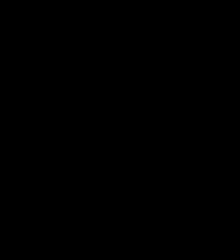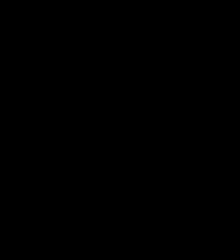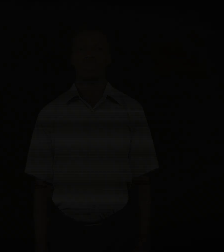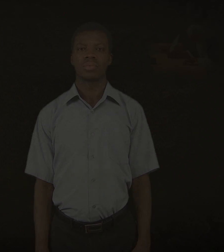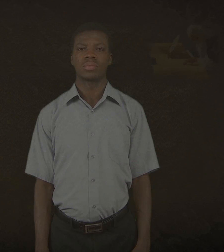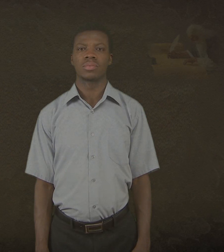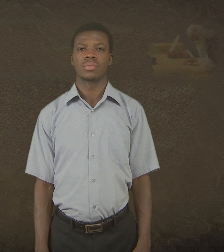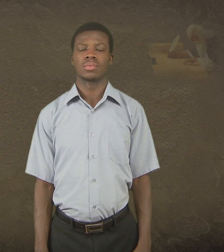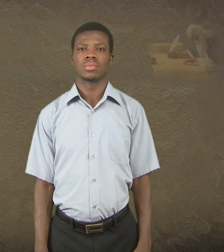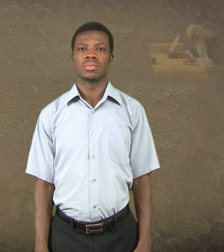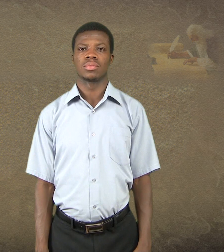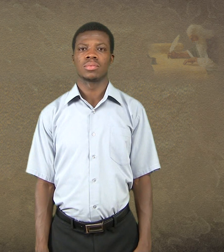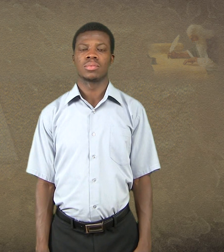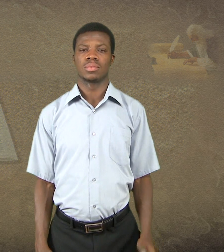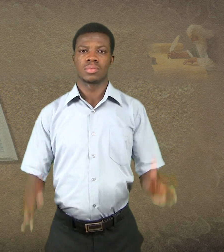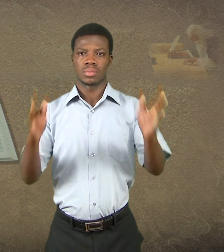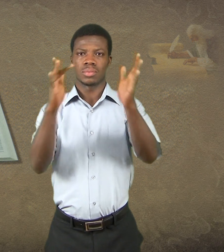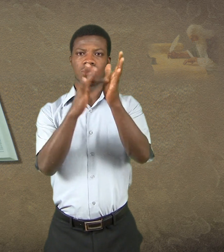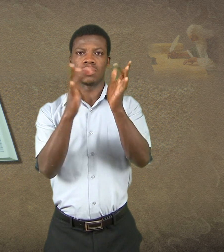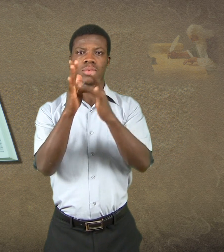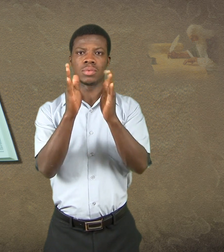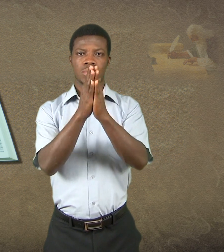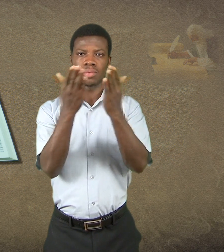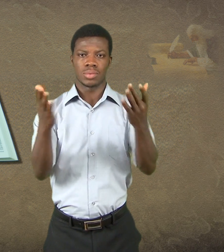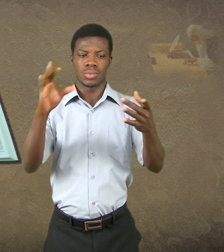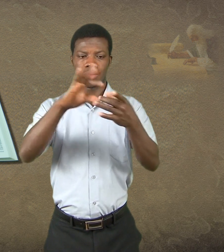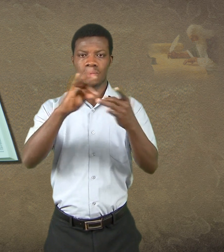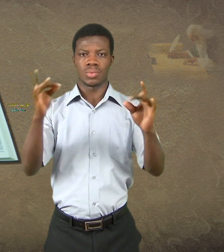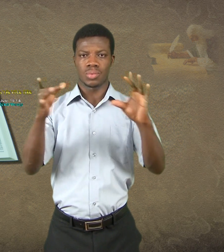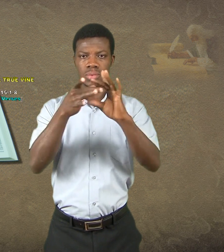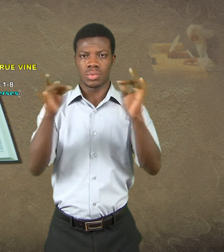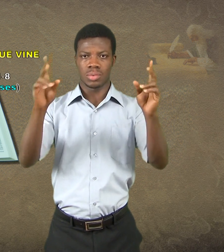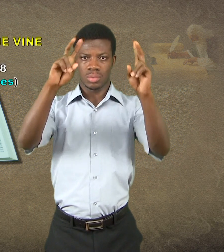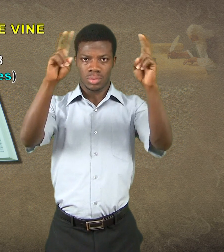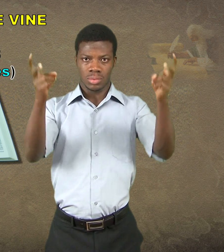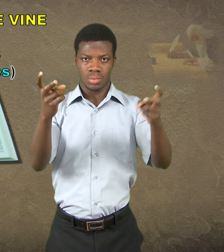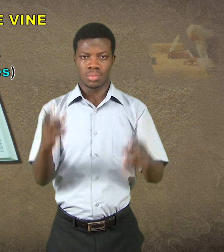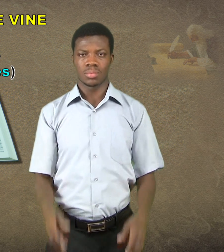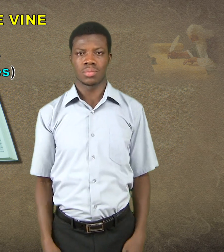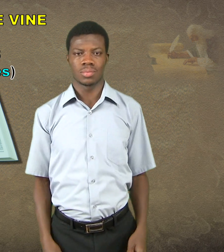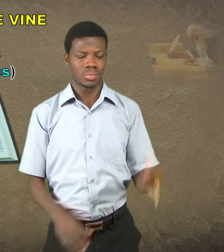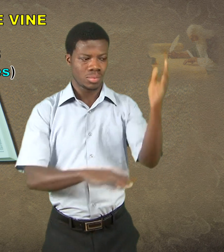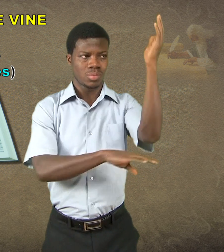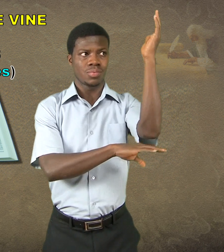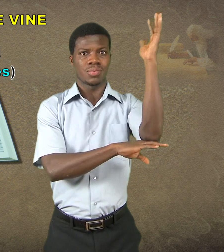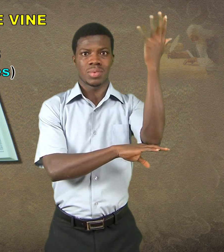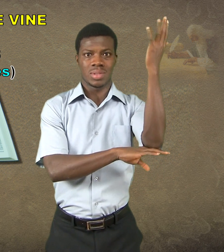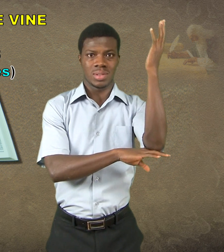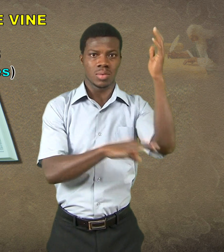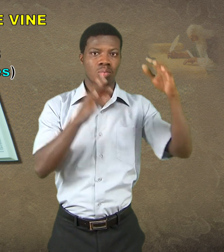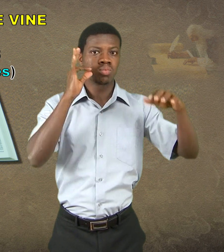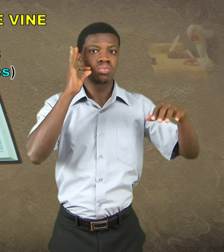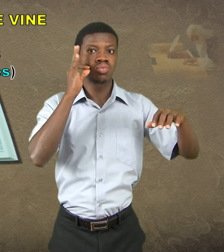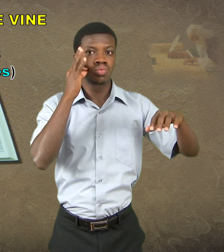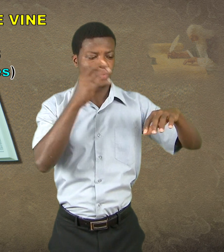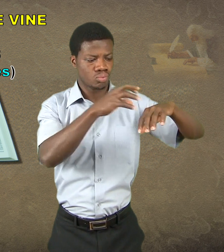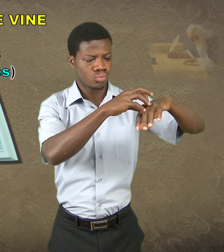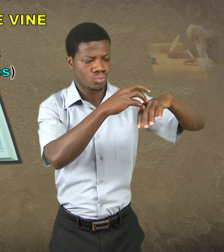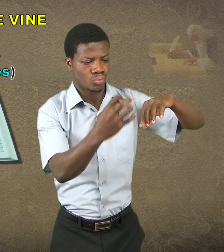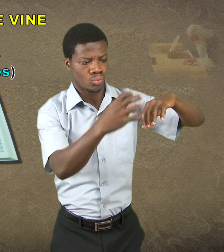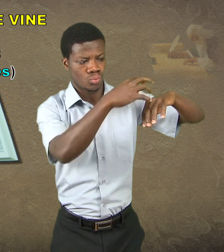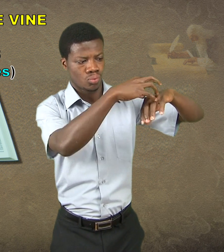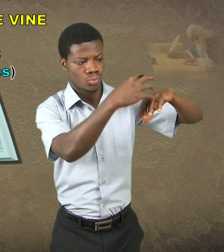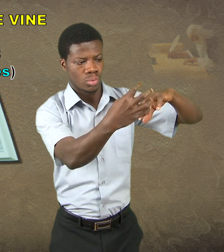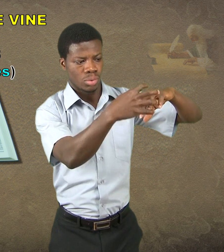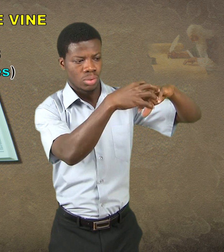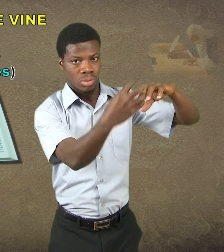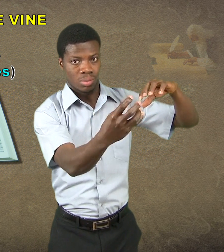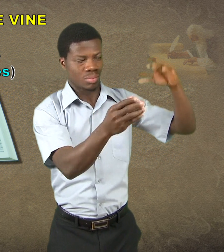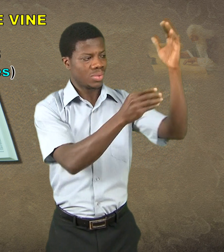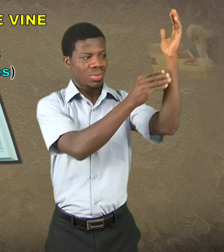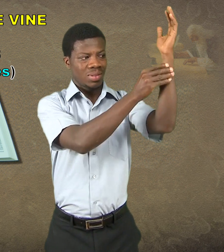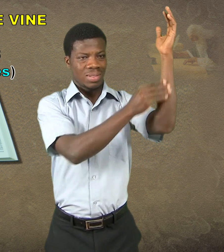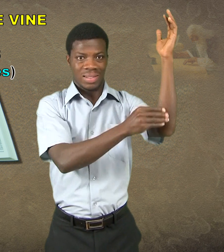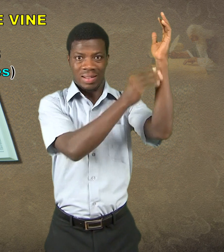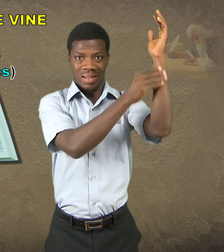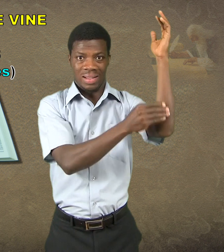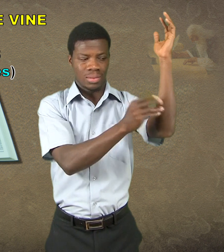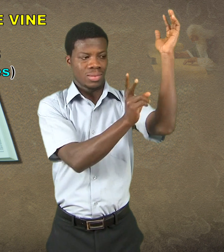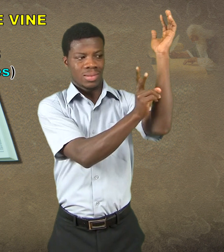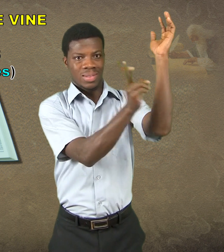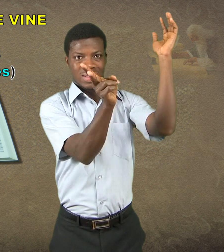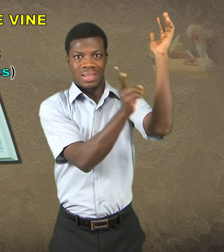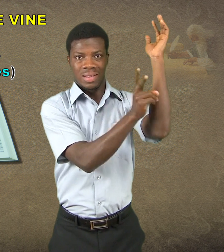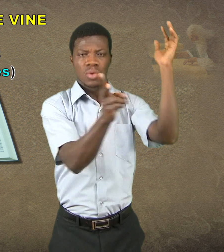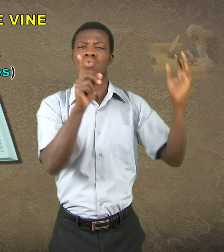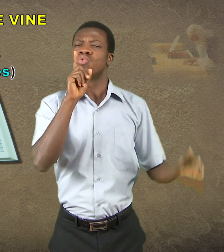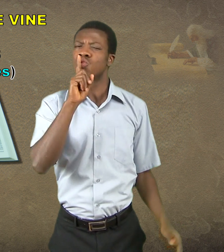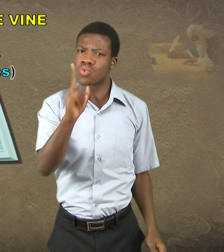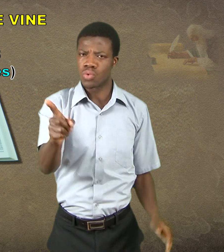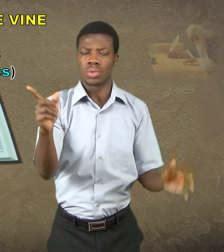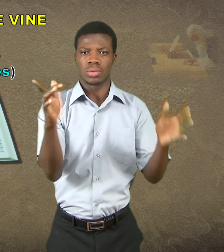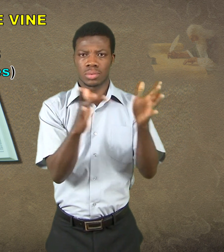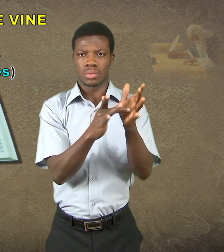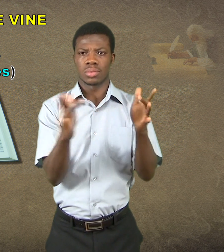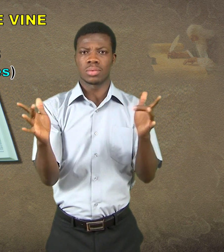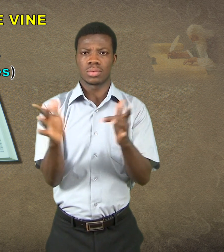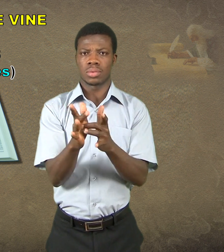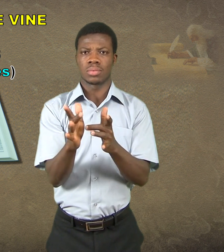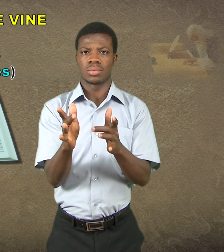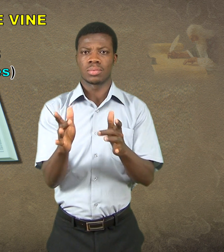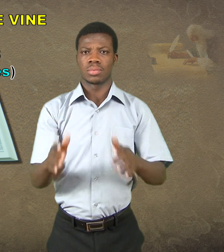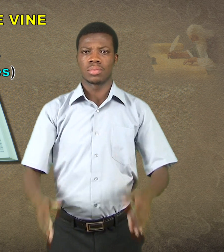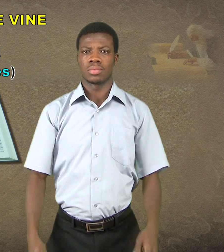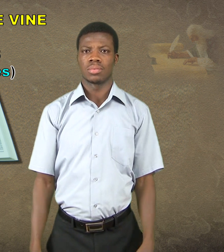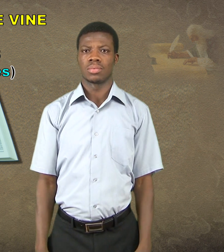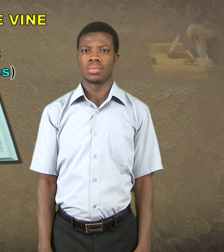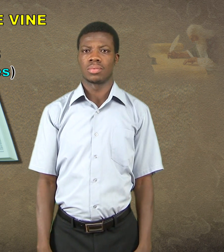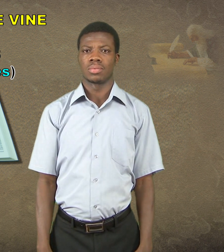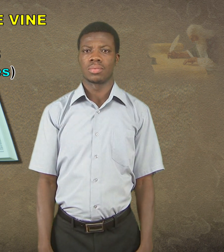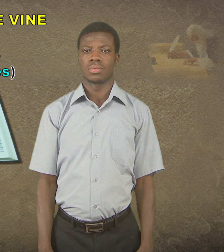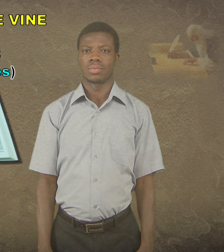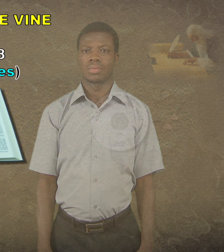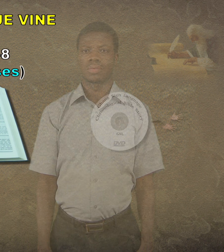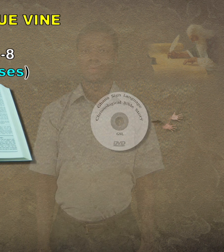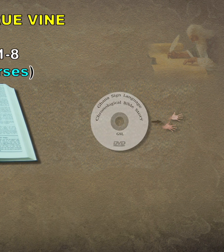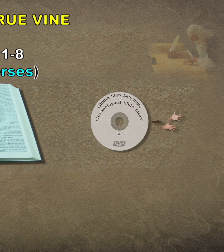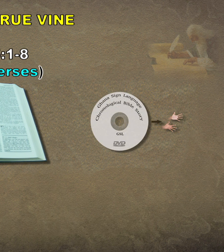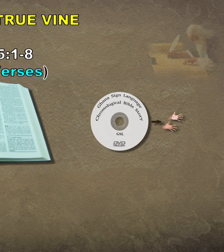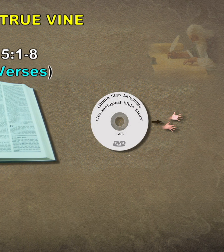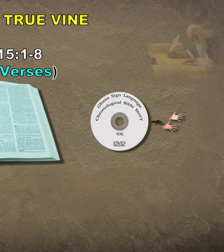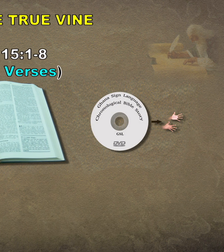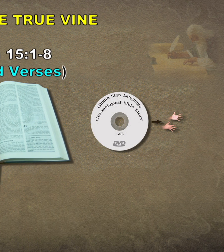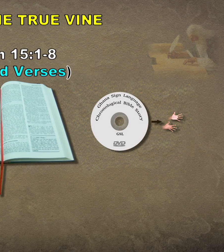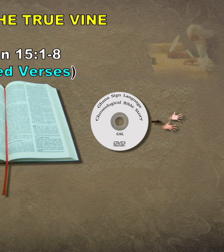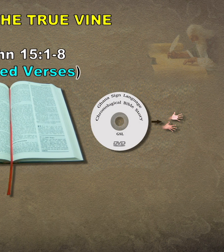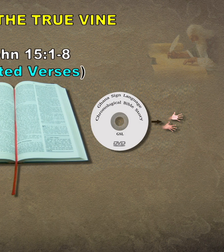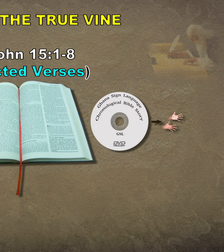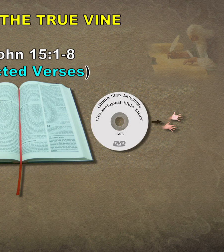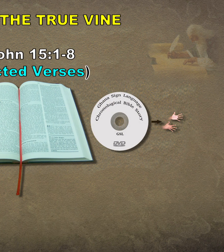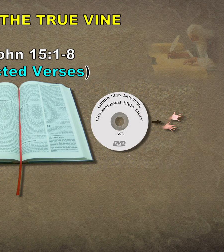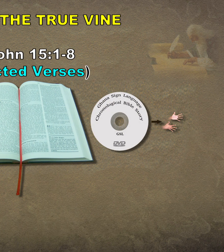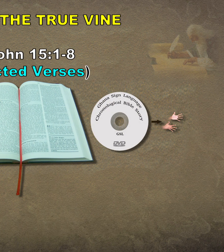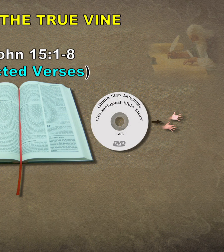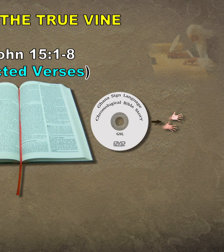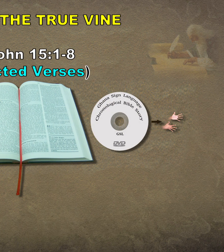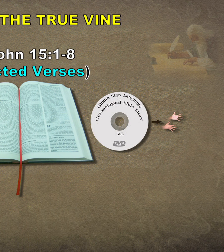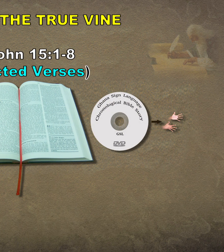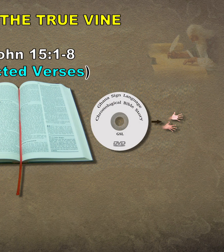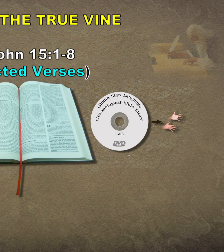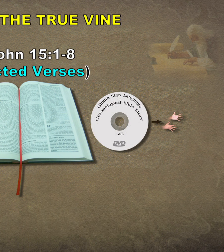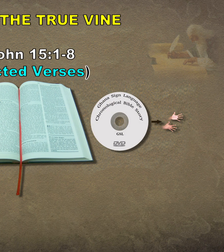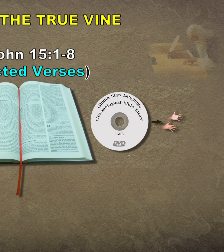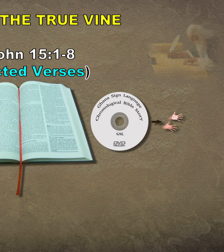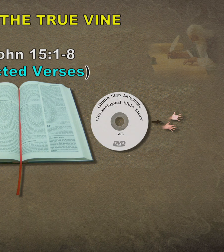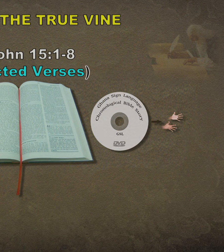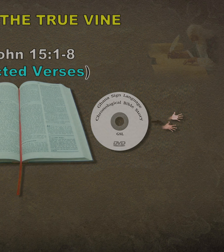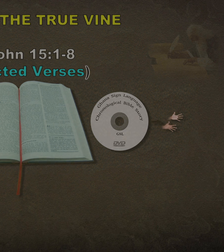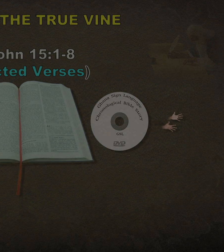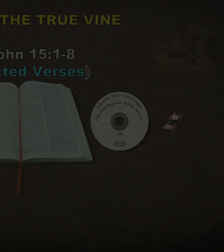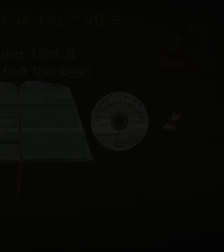Jesus is the true vine